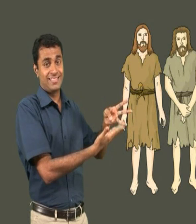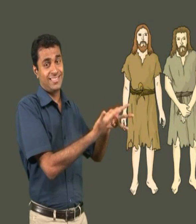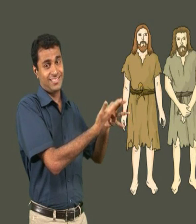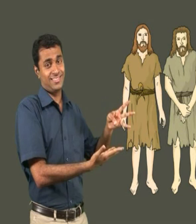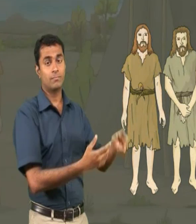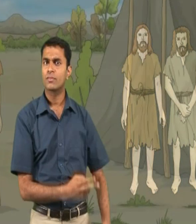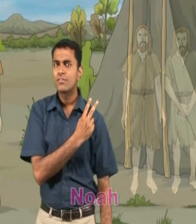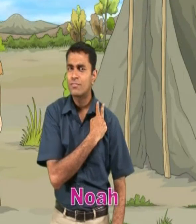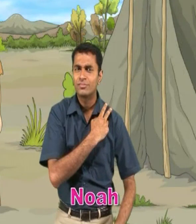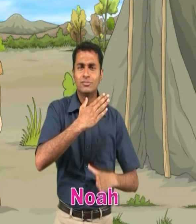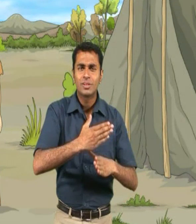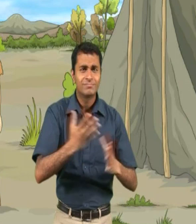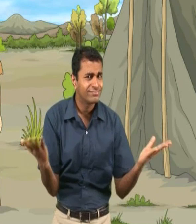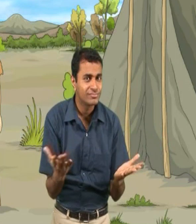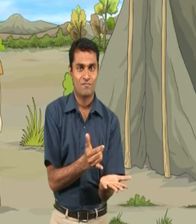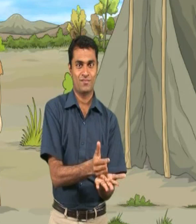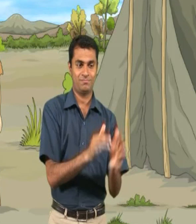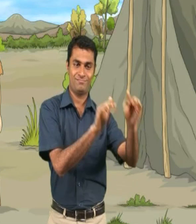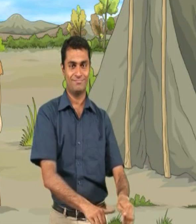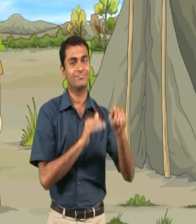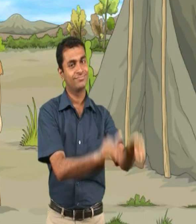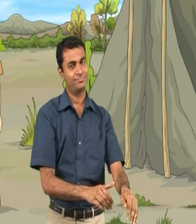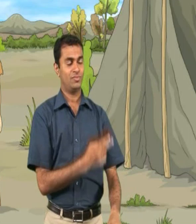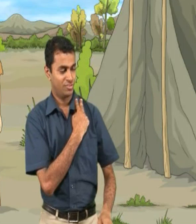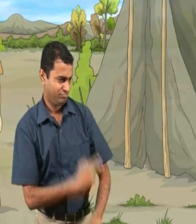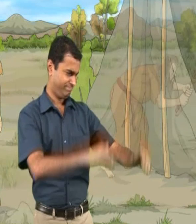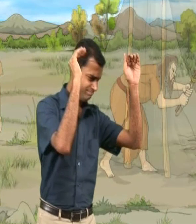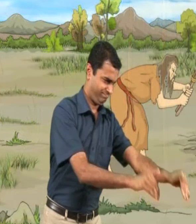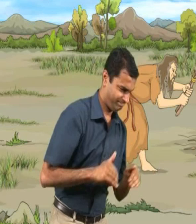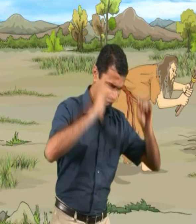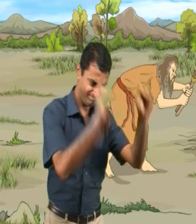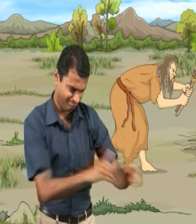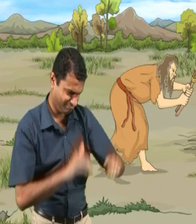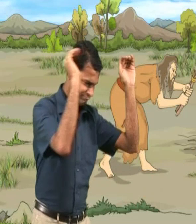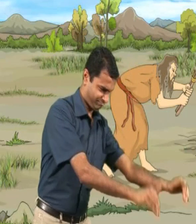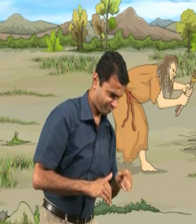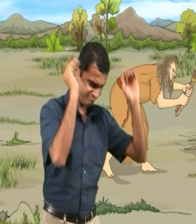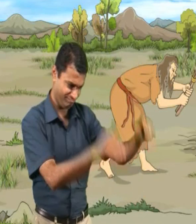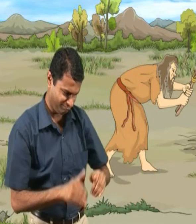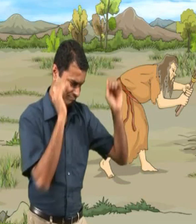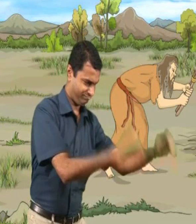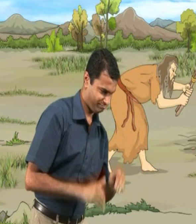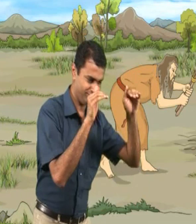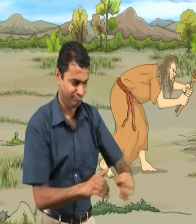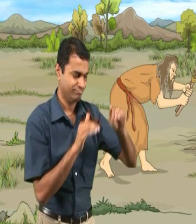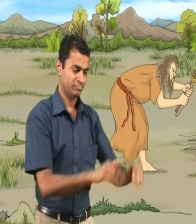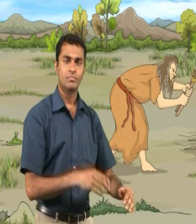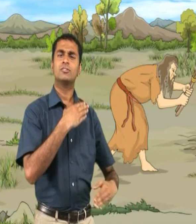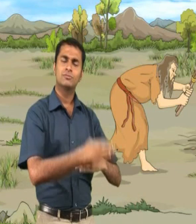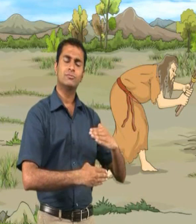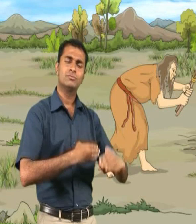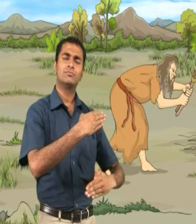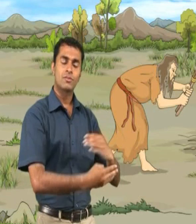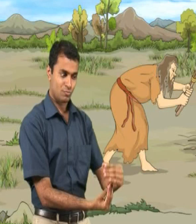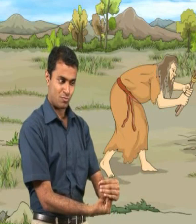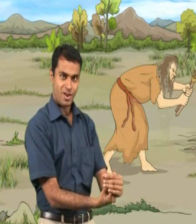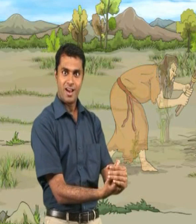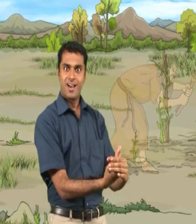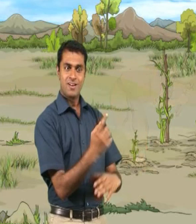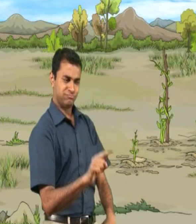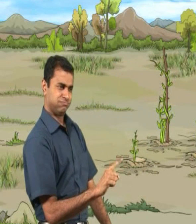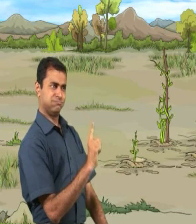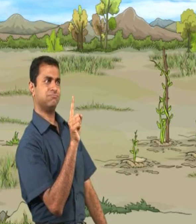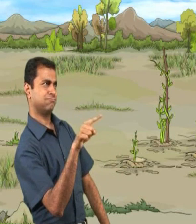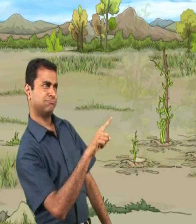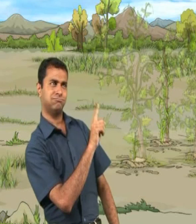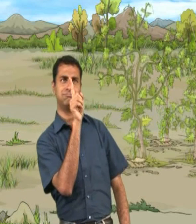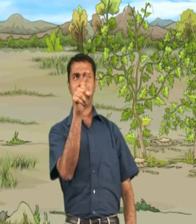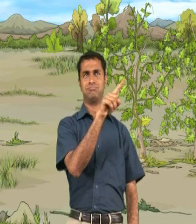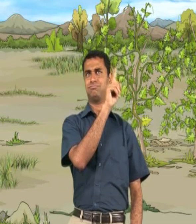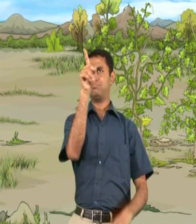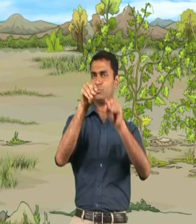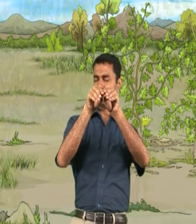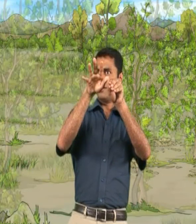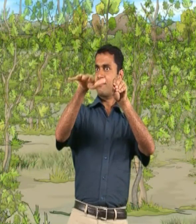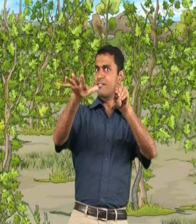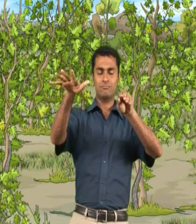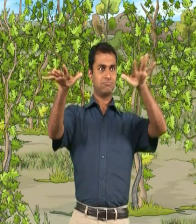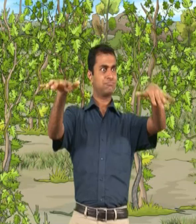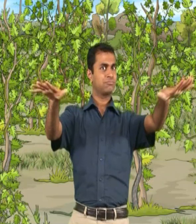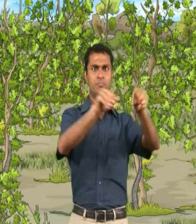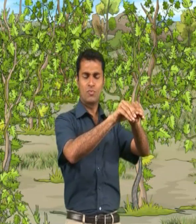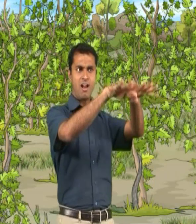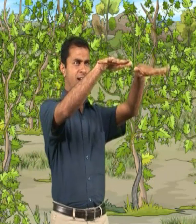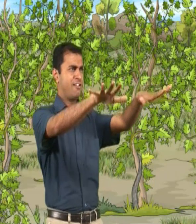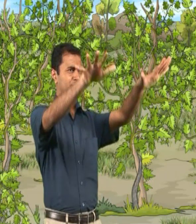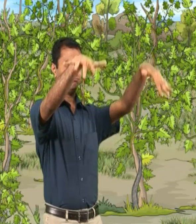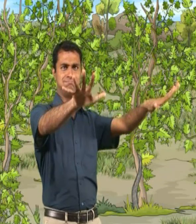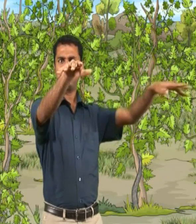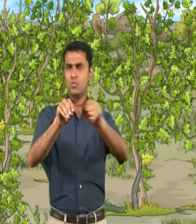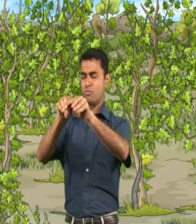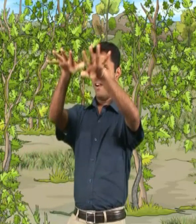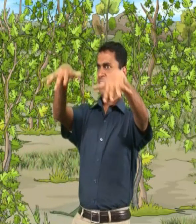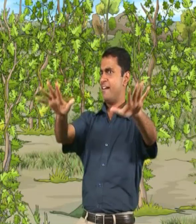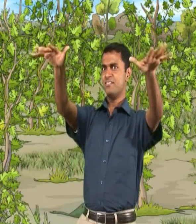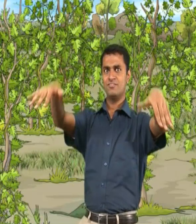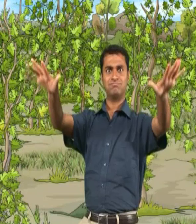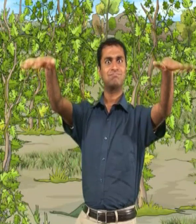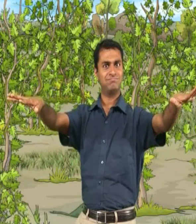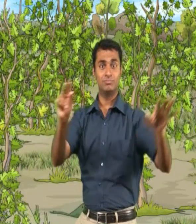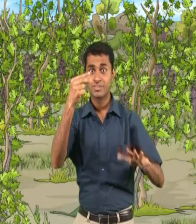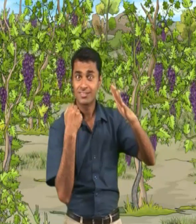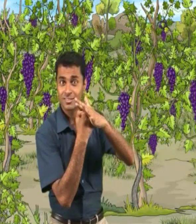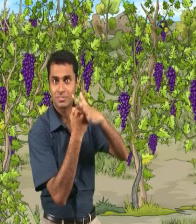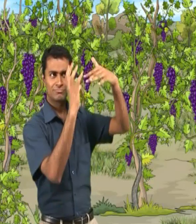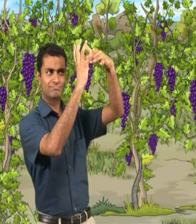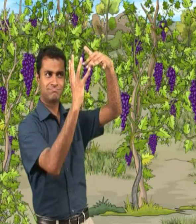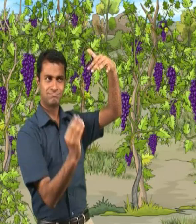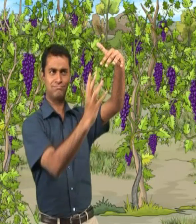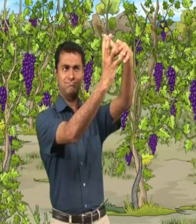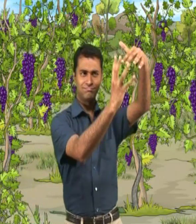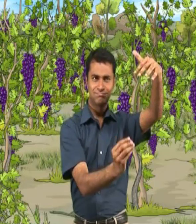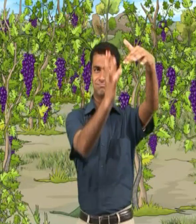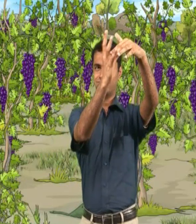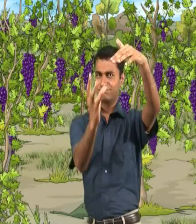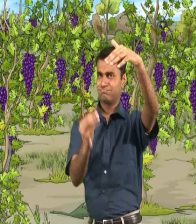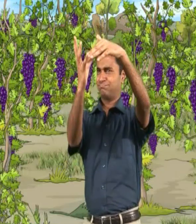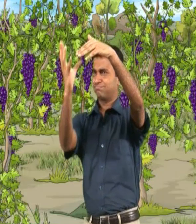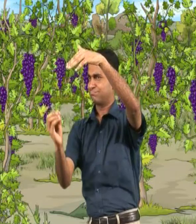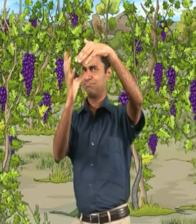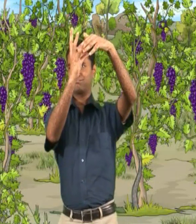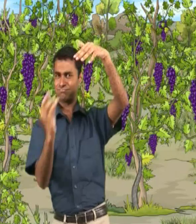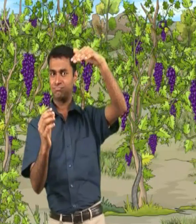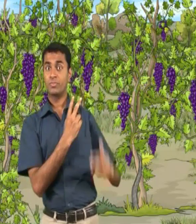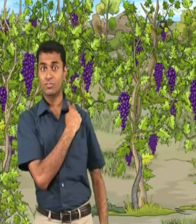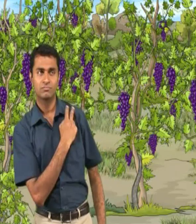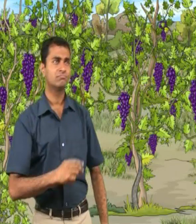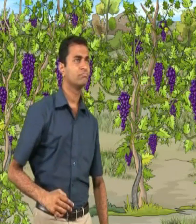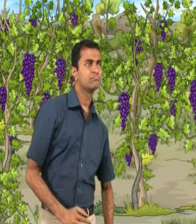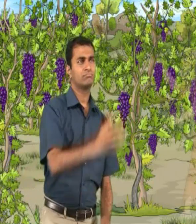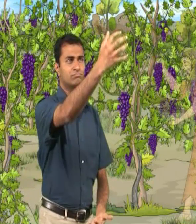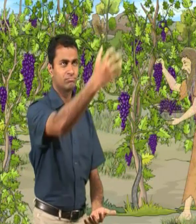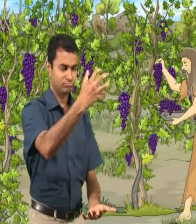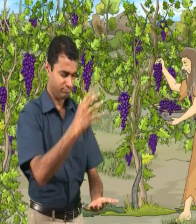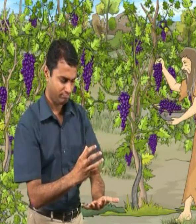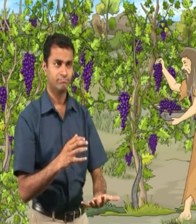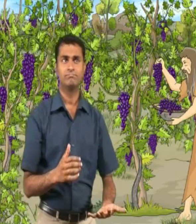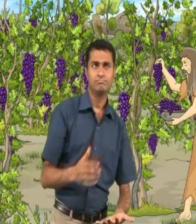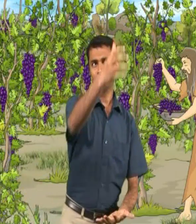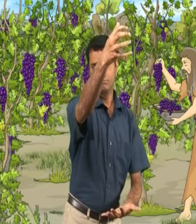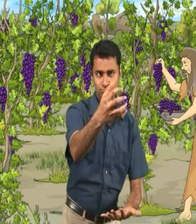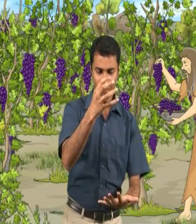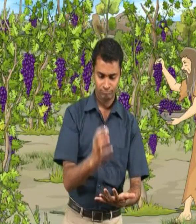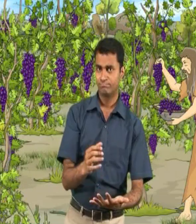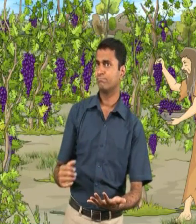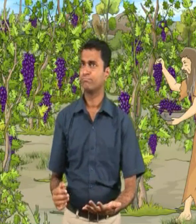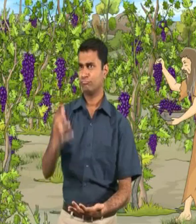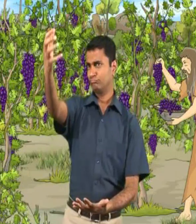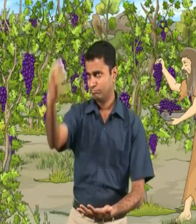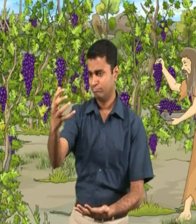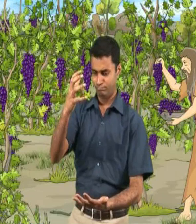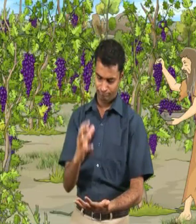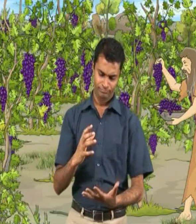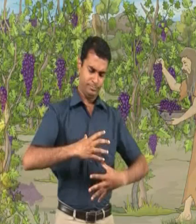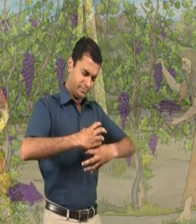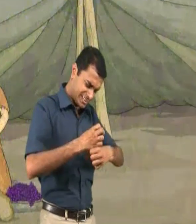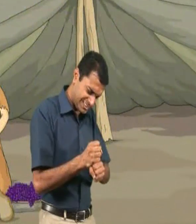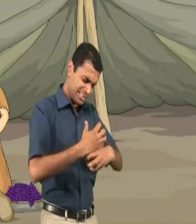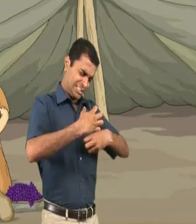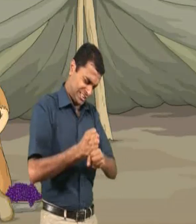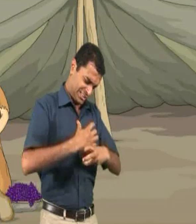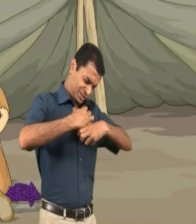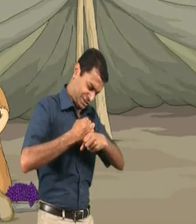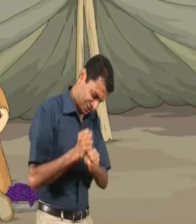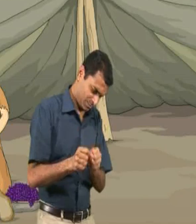Now Noah, a man of the soil, proceeded to plant a vineyard.